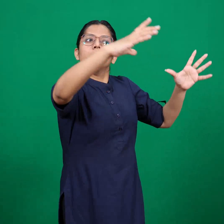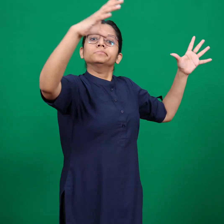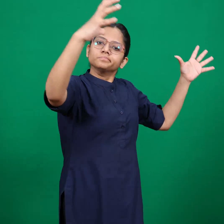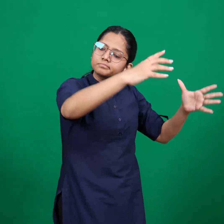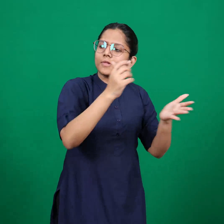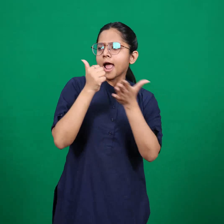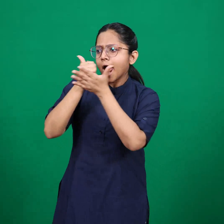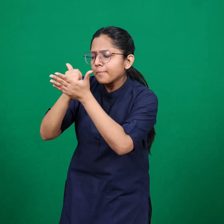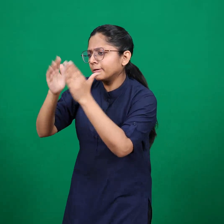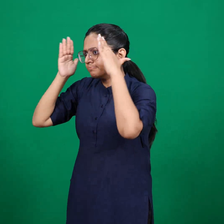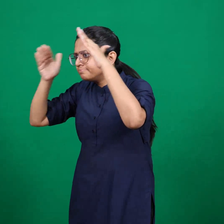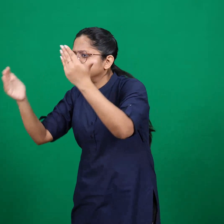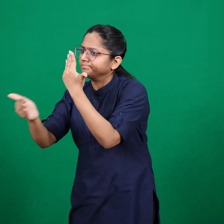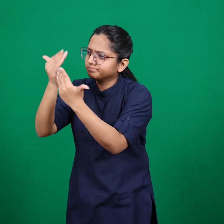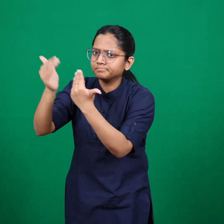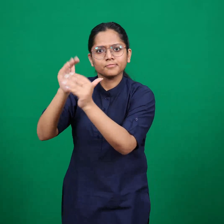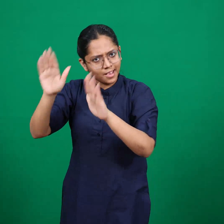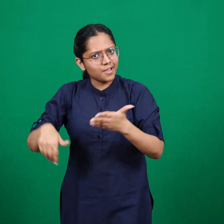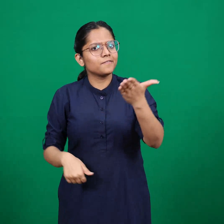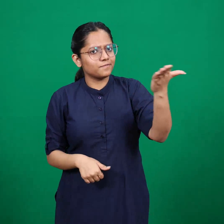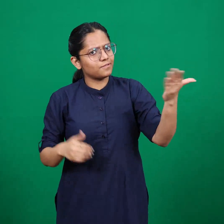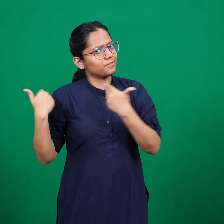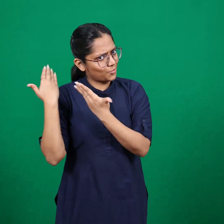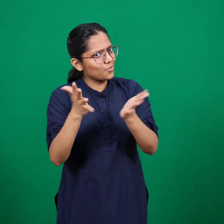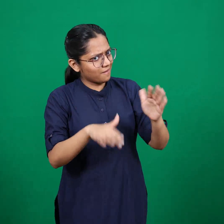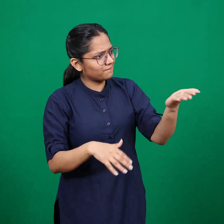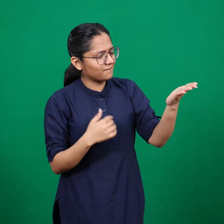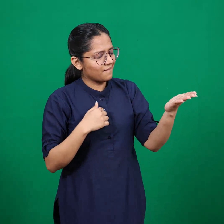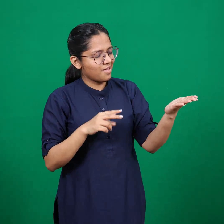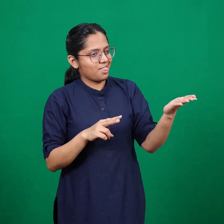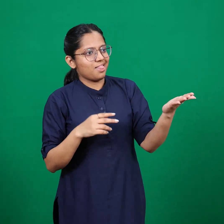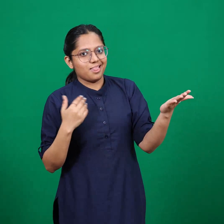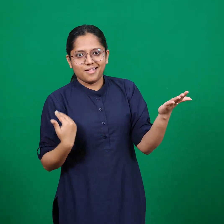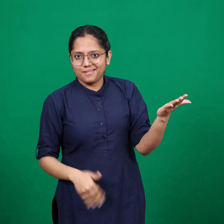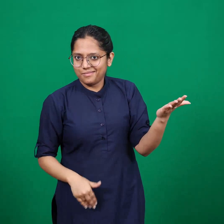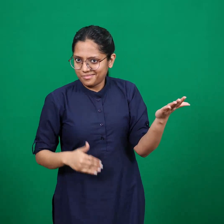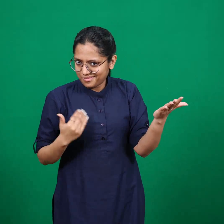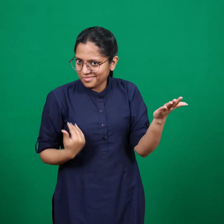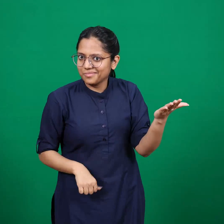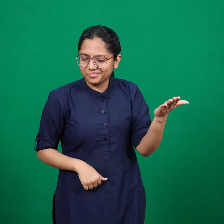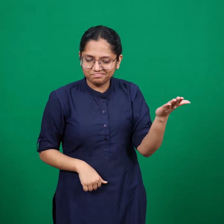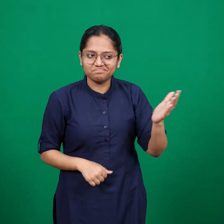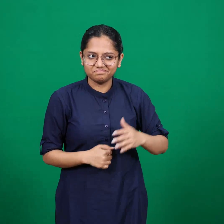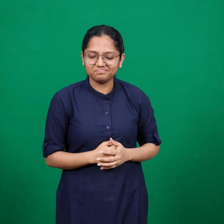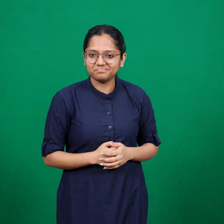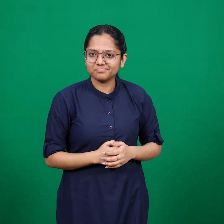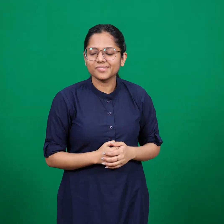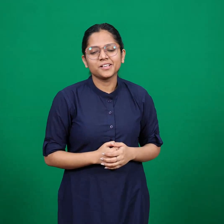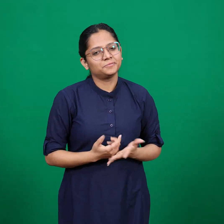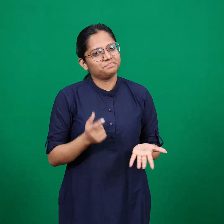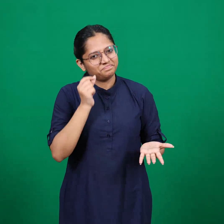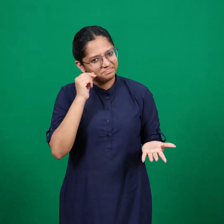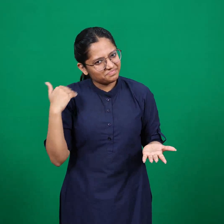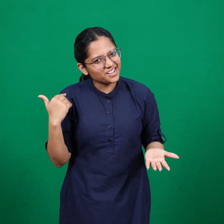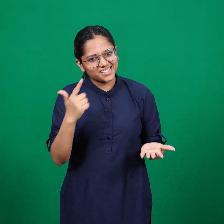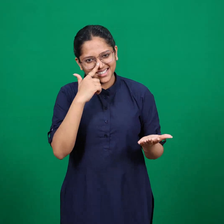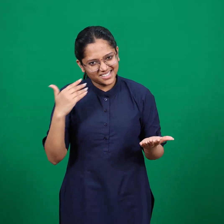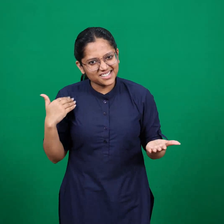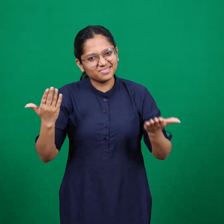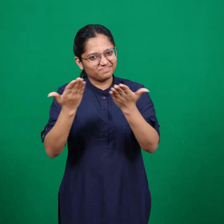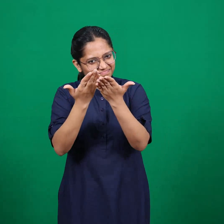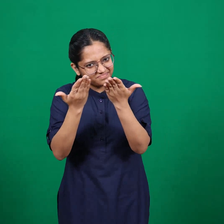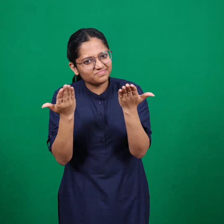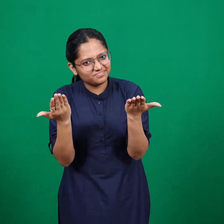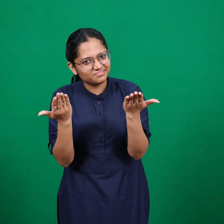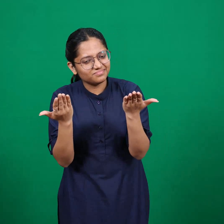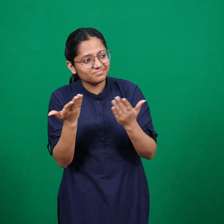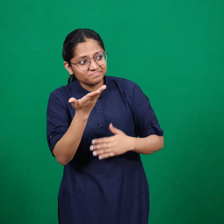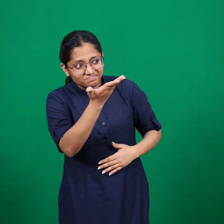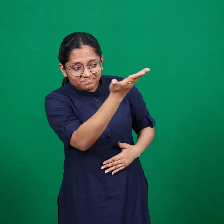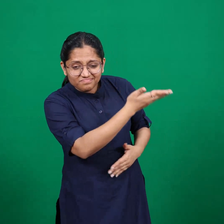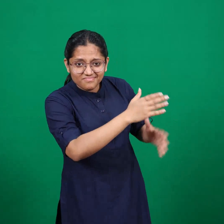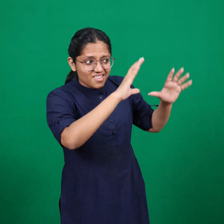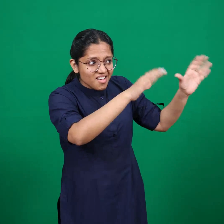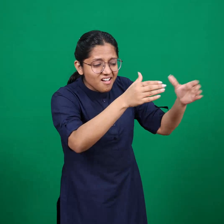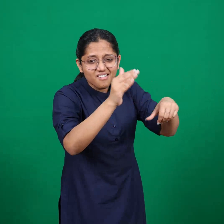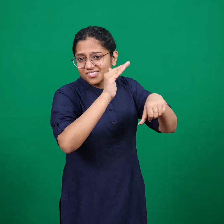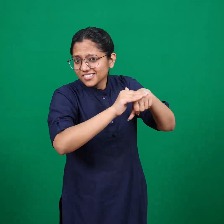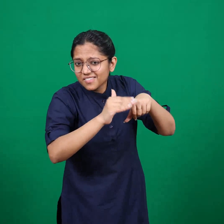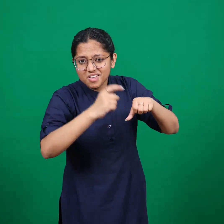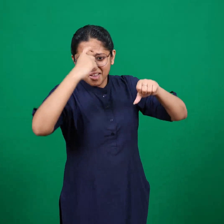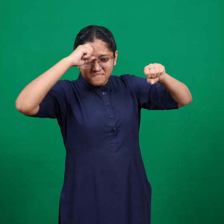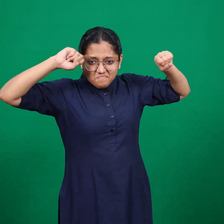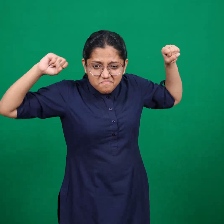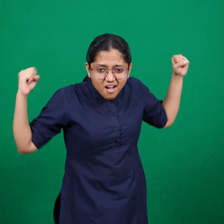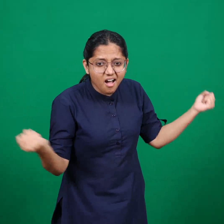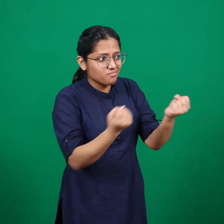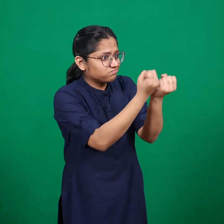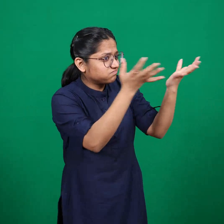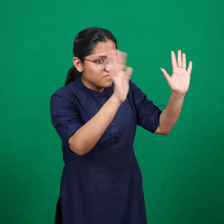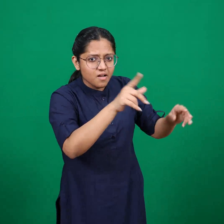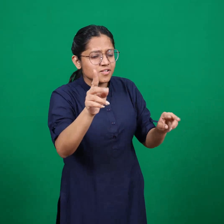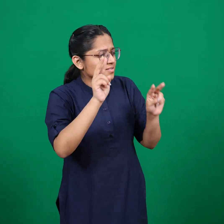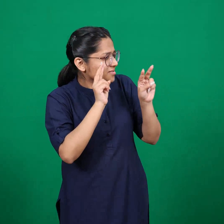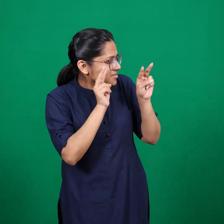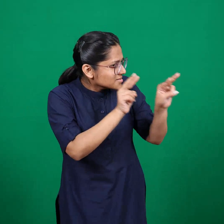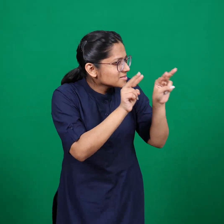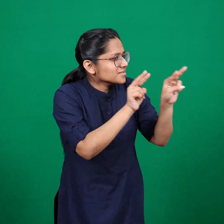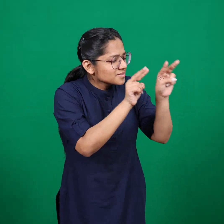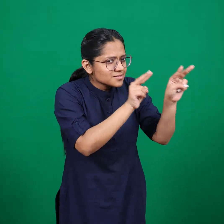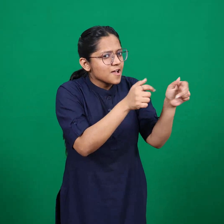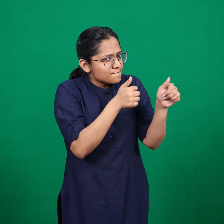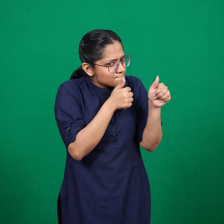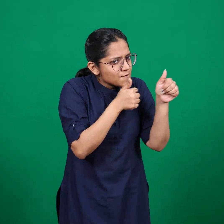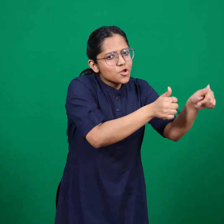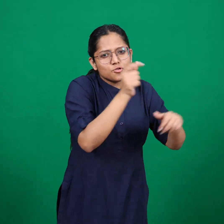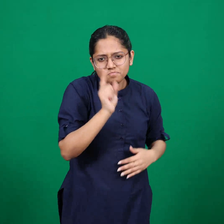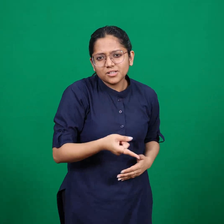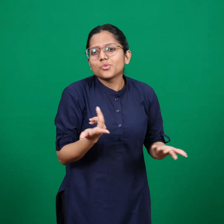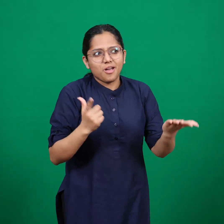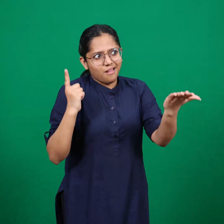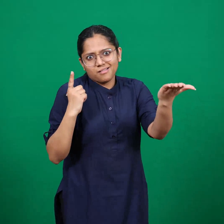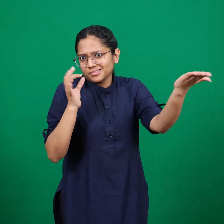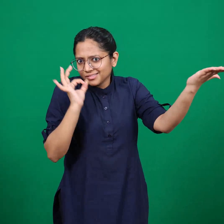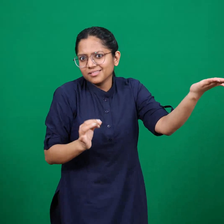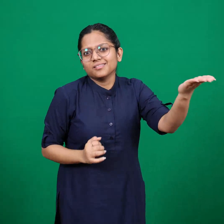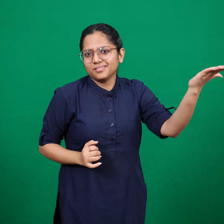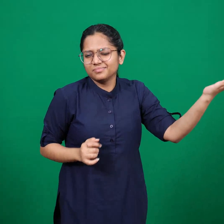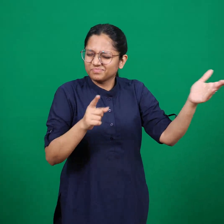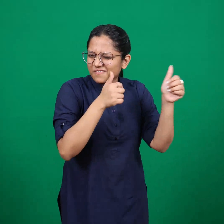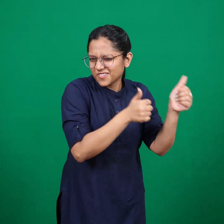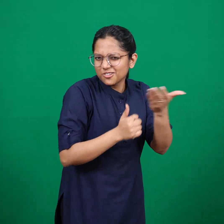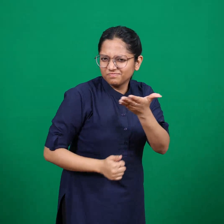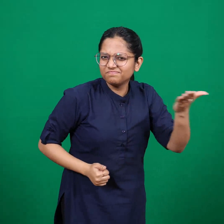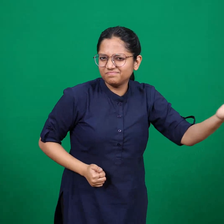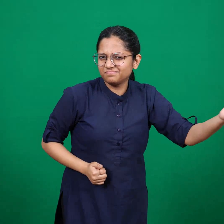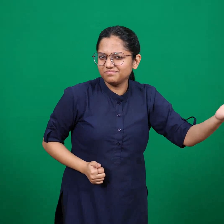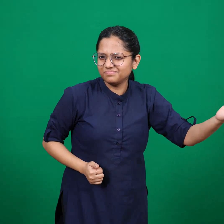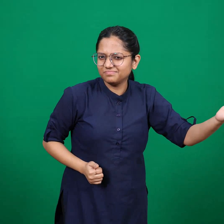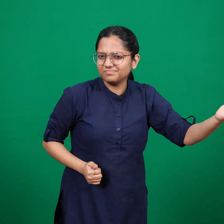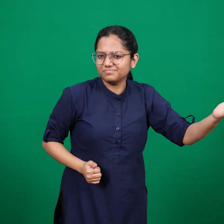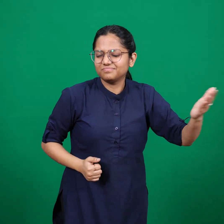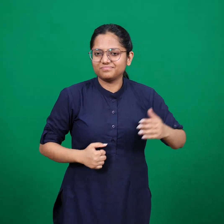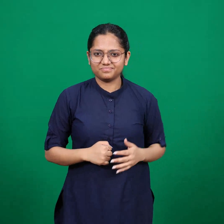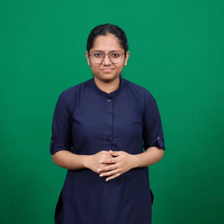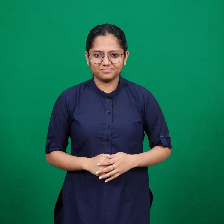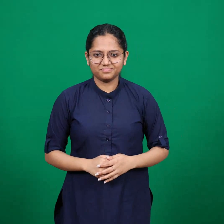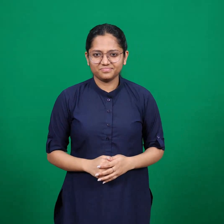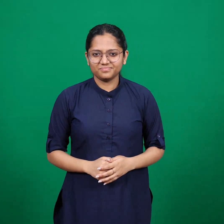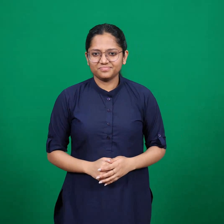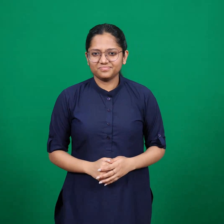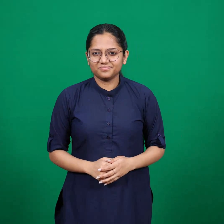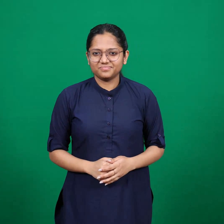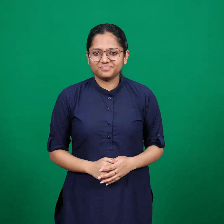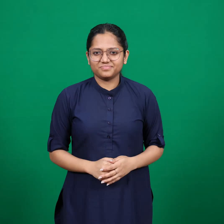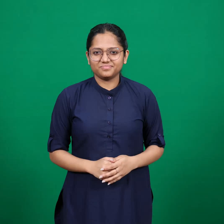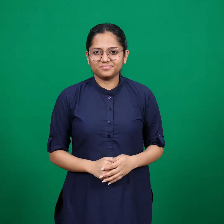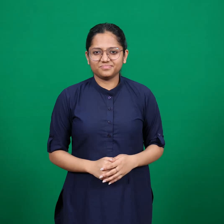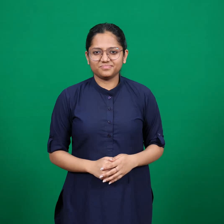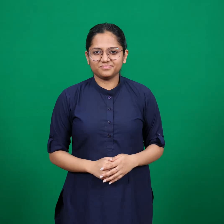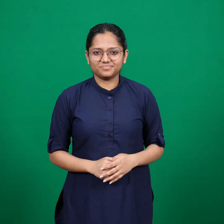Now I urge you, brothers, to submit to such as these, and to every fellow worker and laborer.